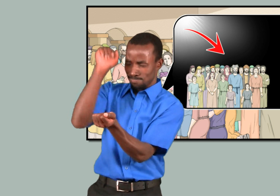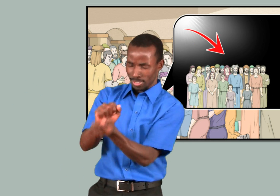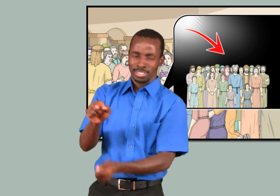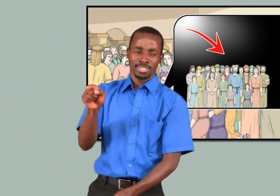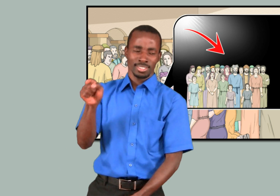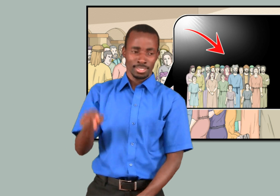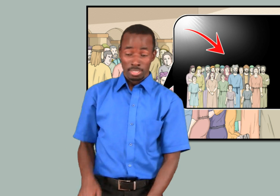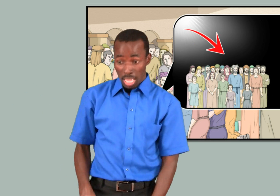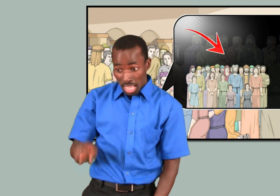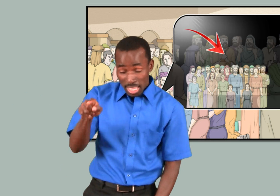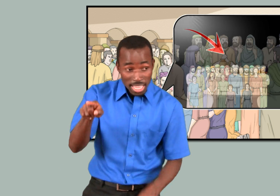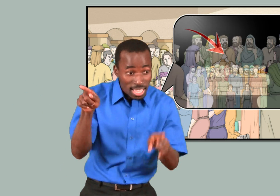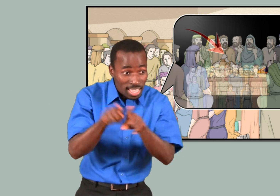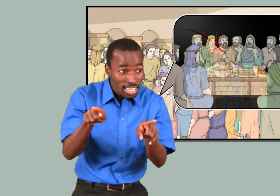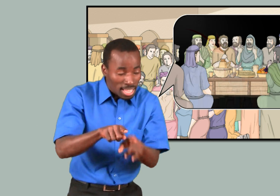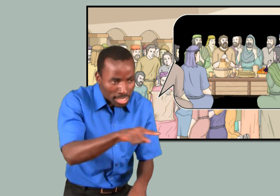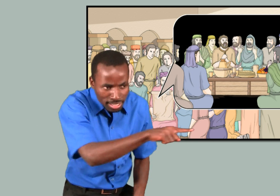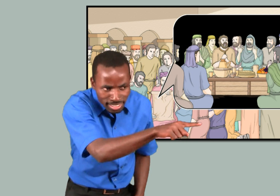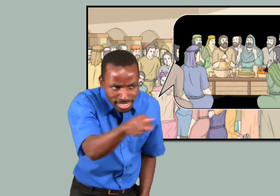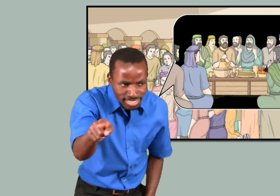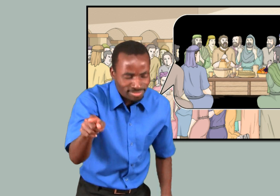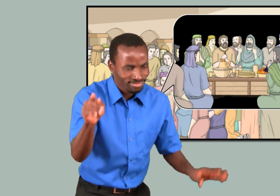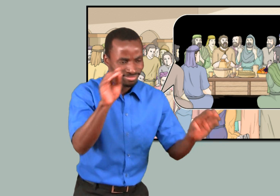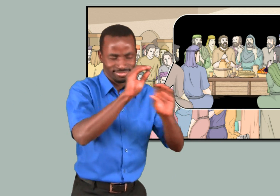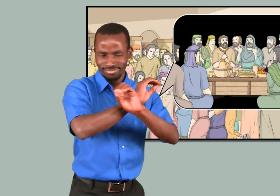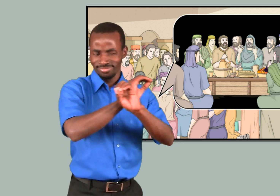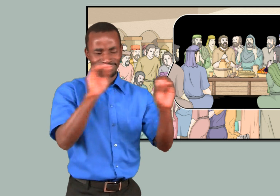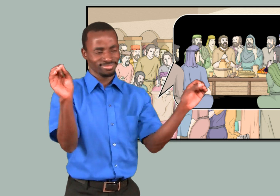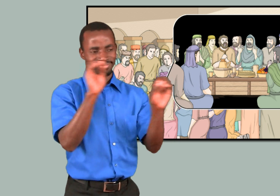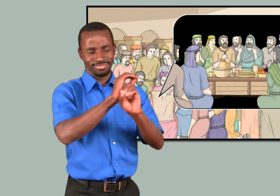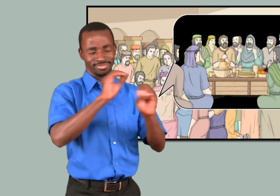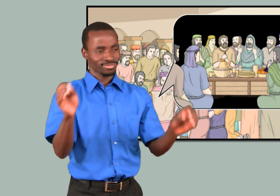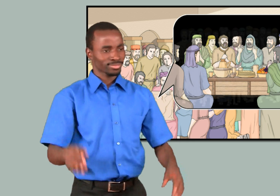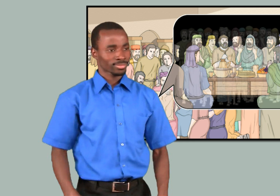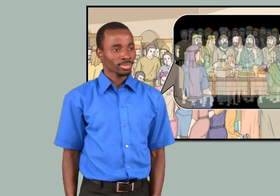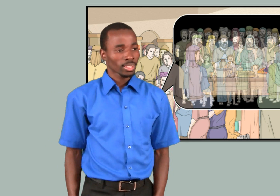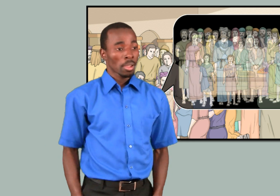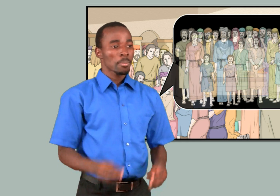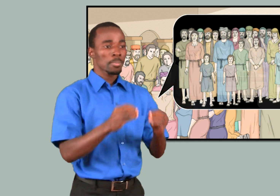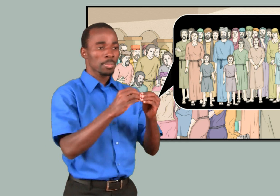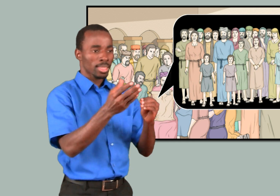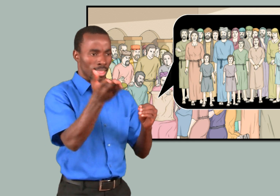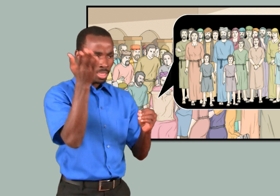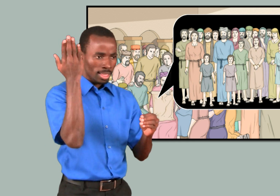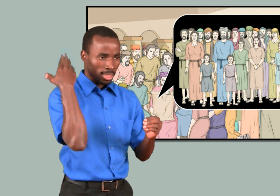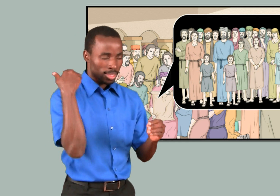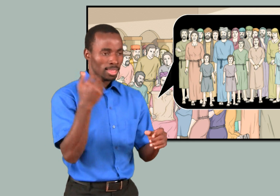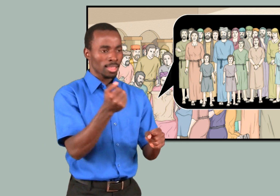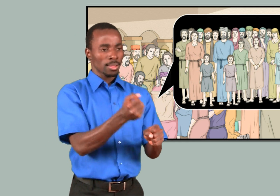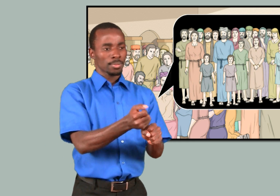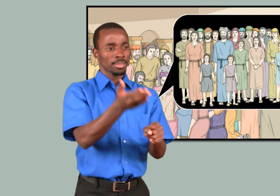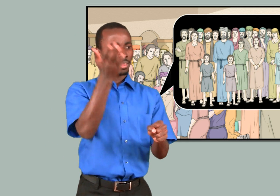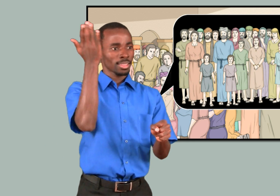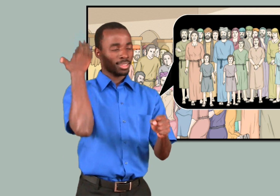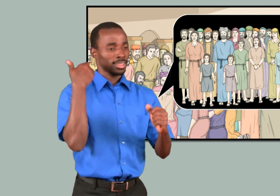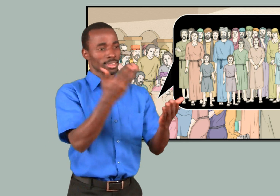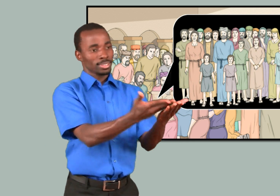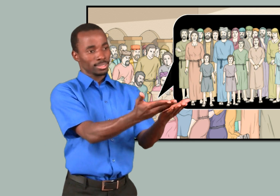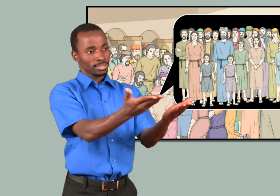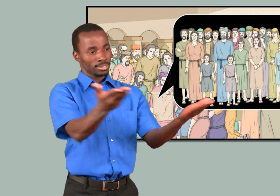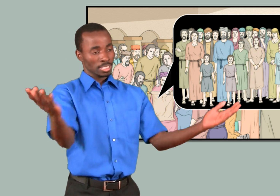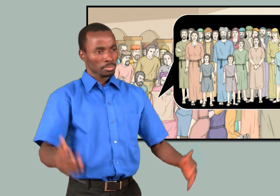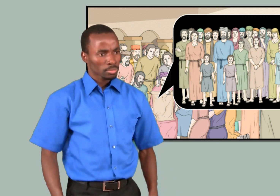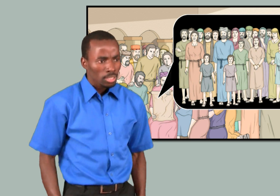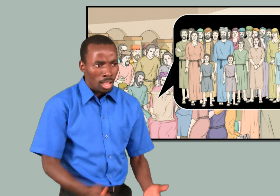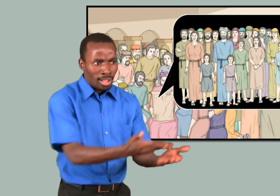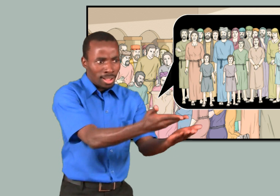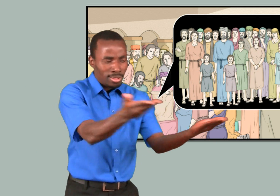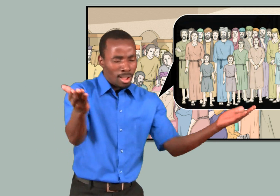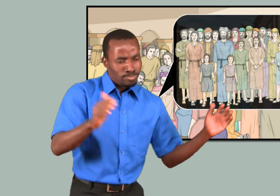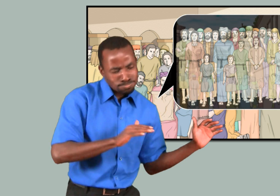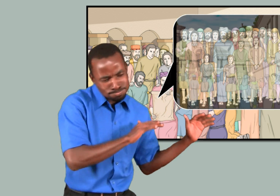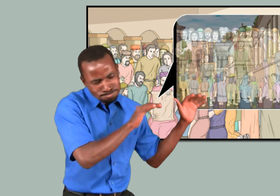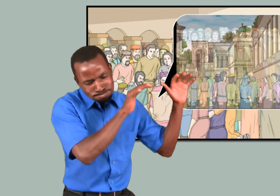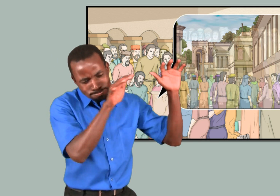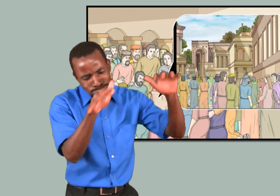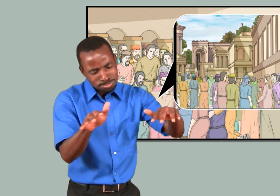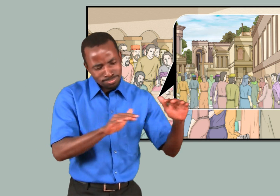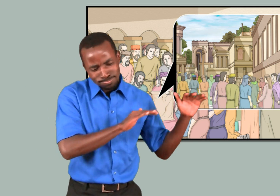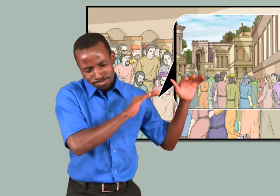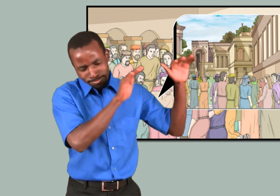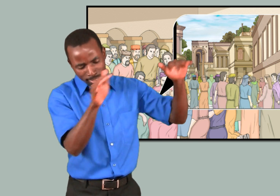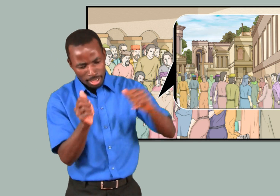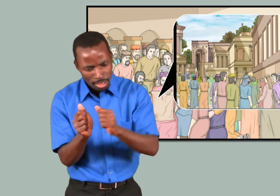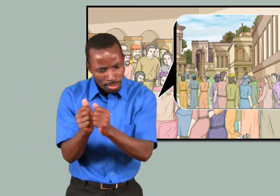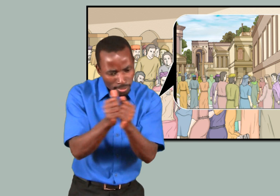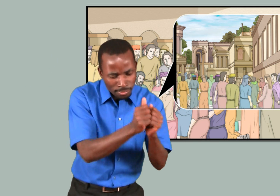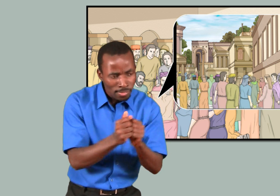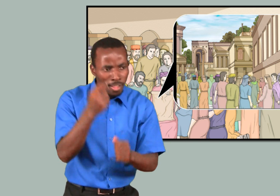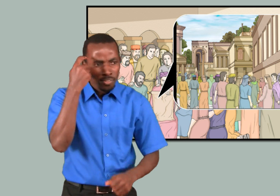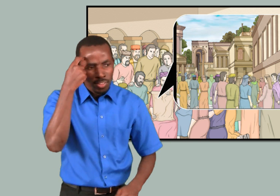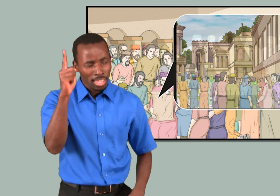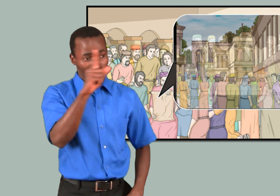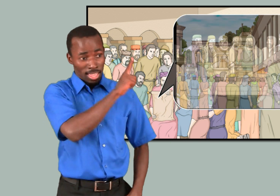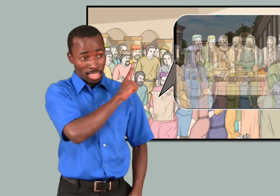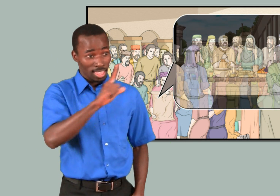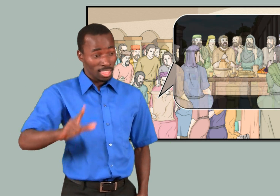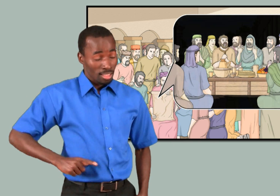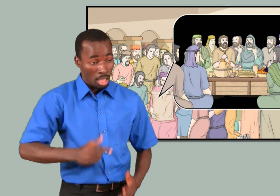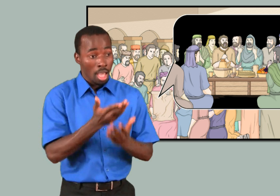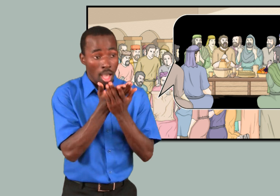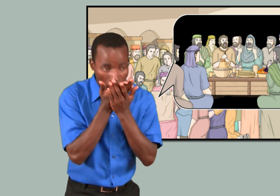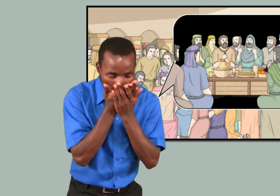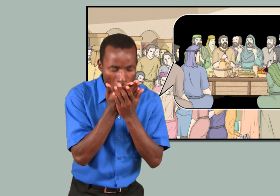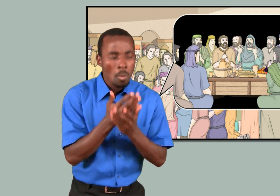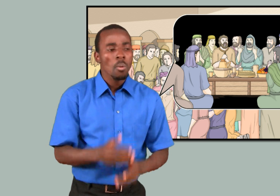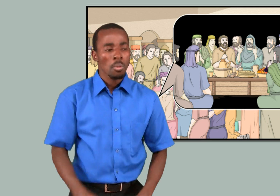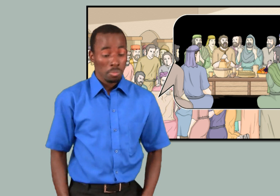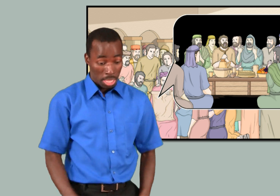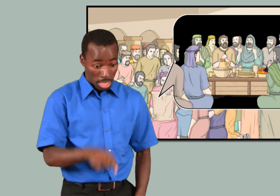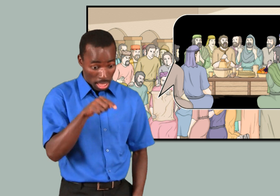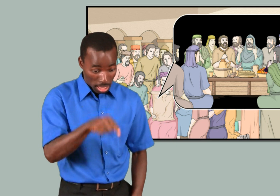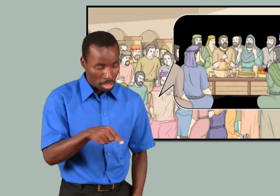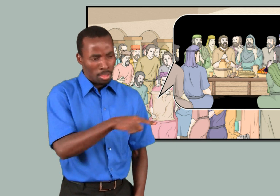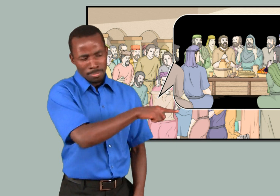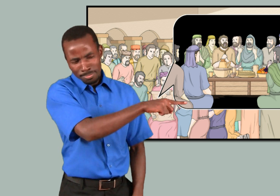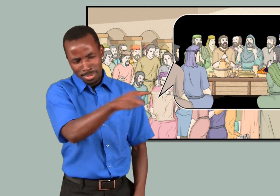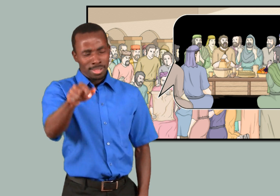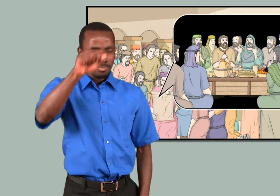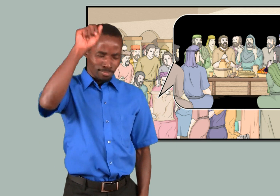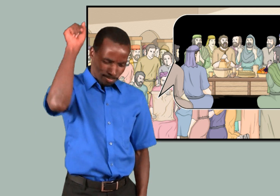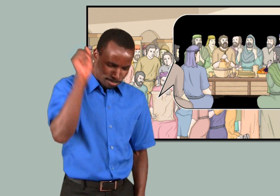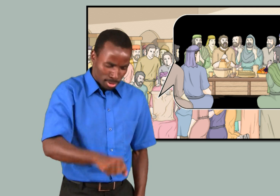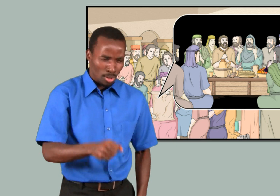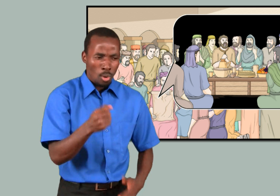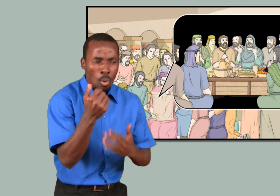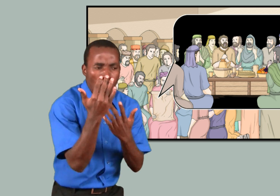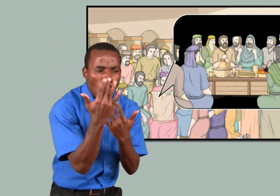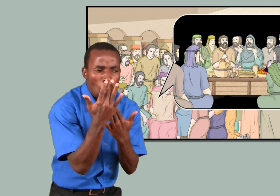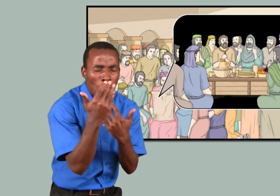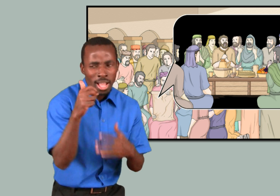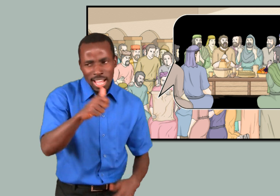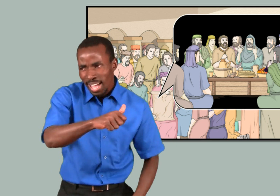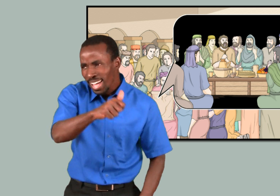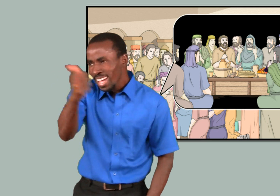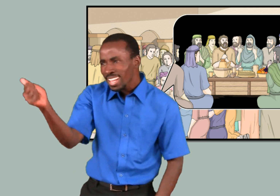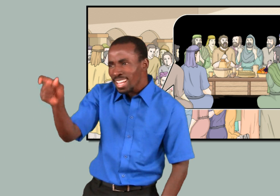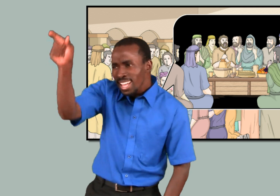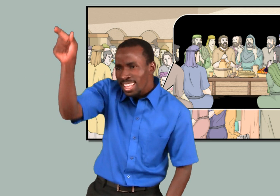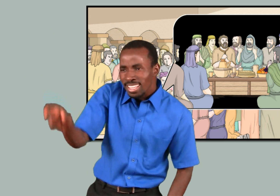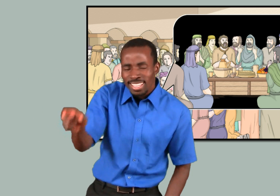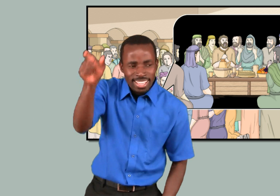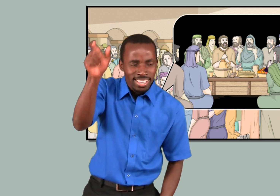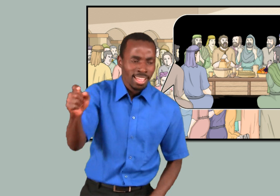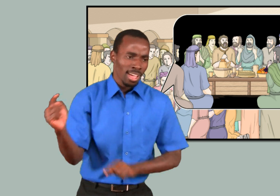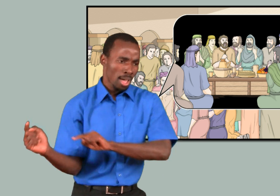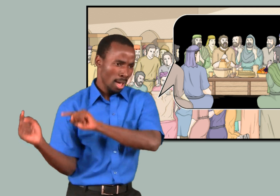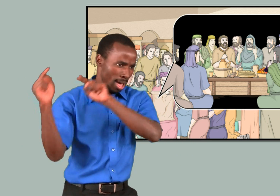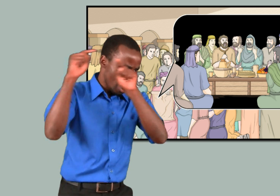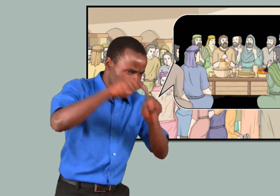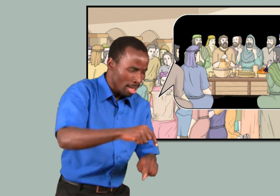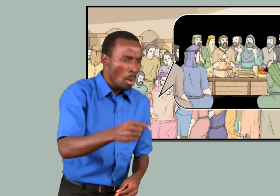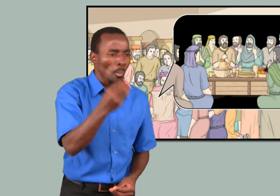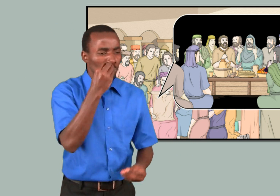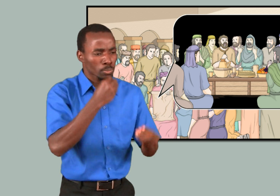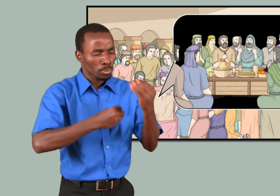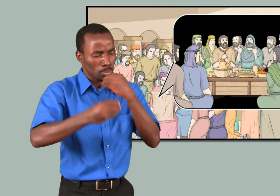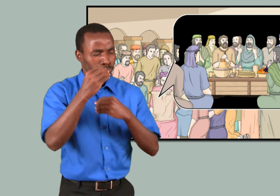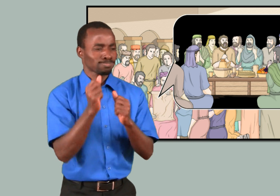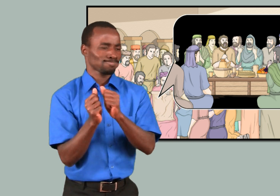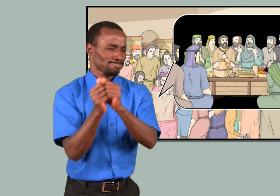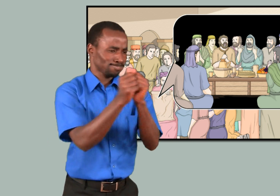So, my brothers, when you come together to eat, wait for one another.